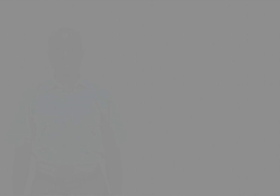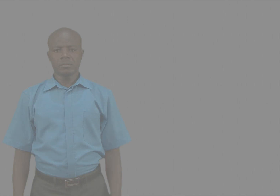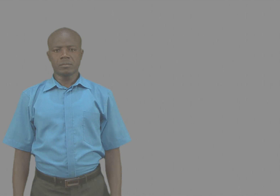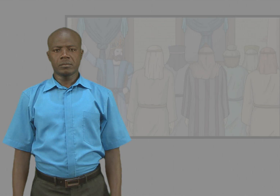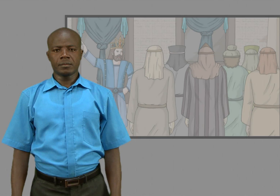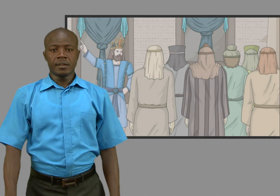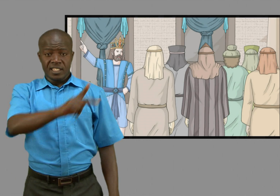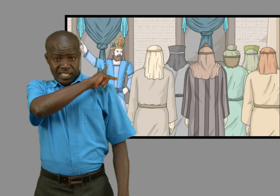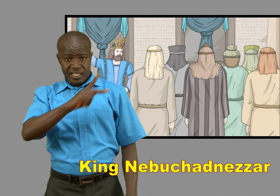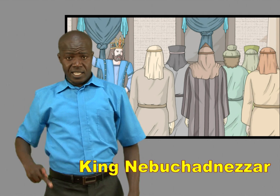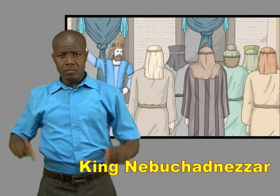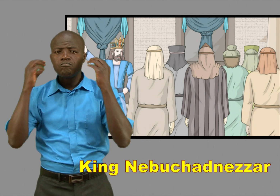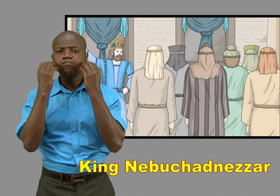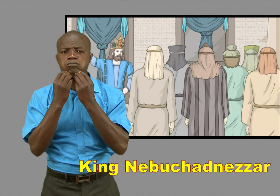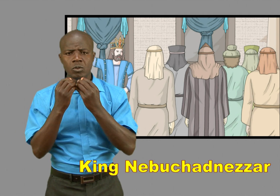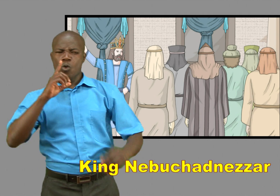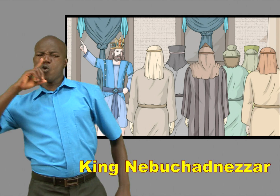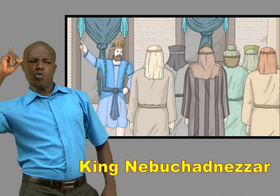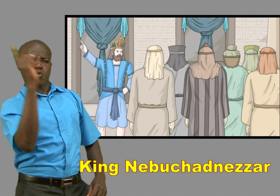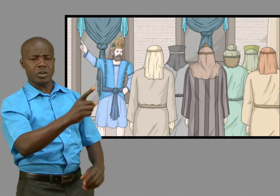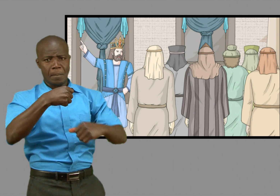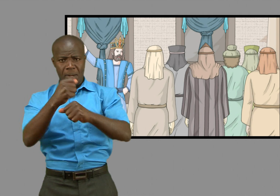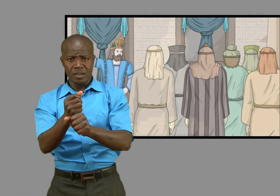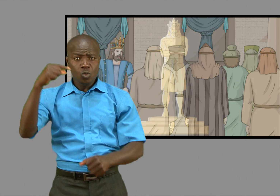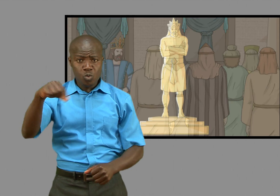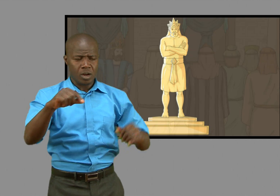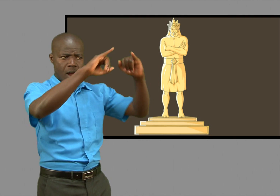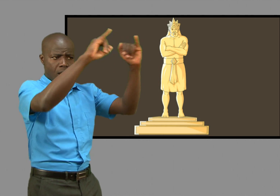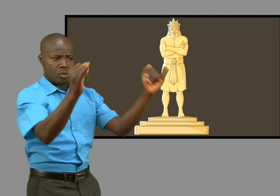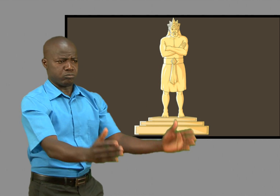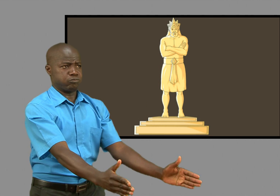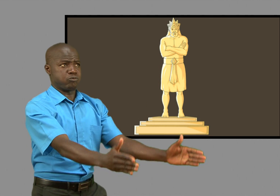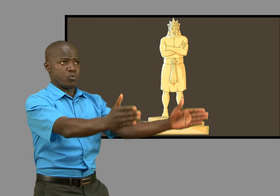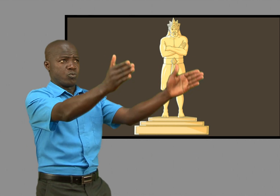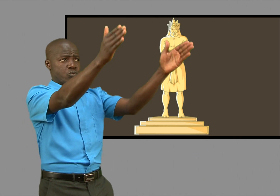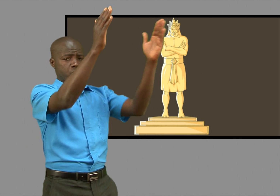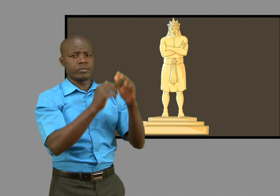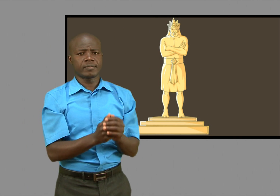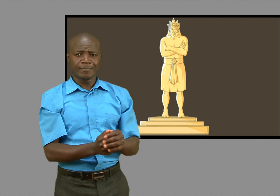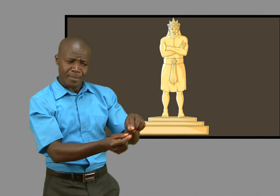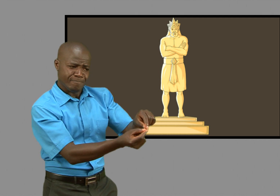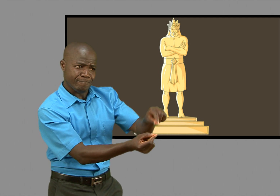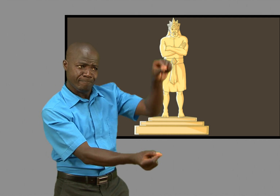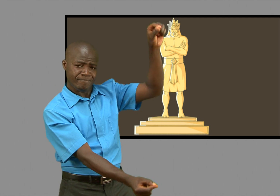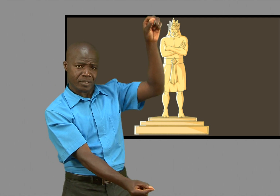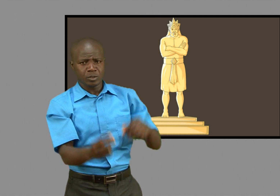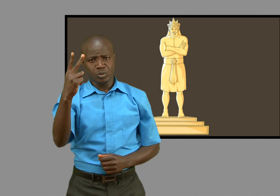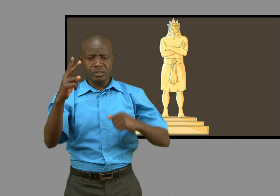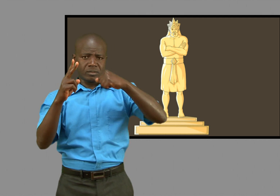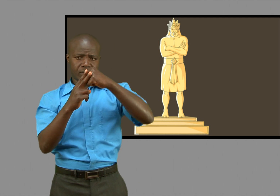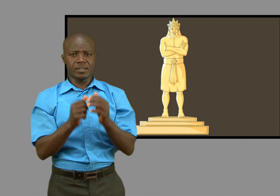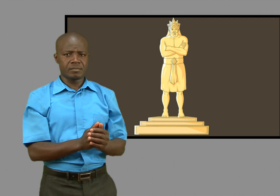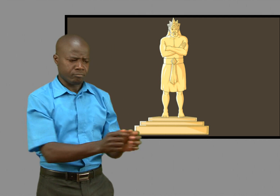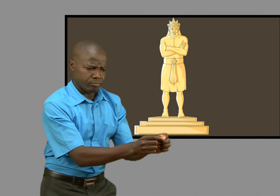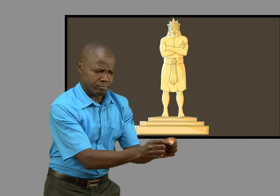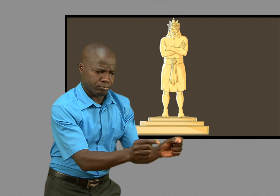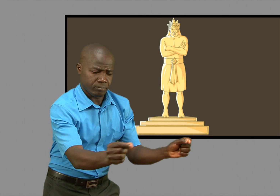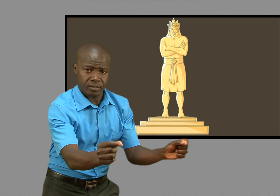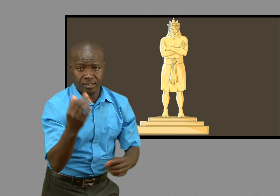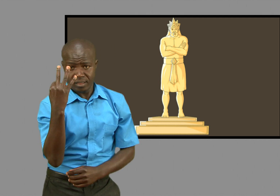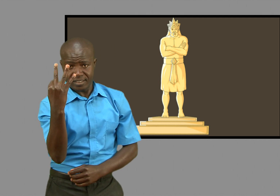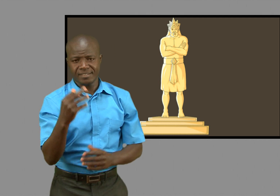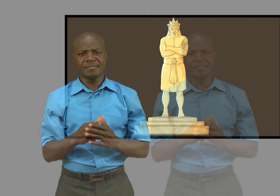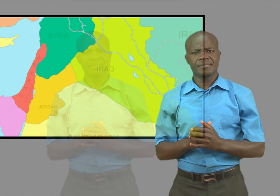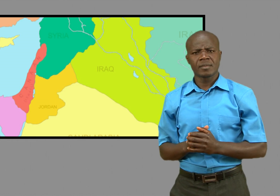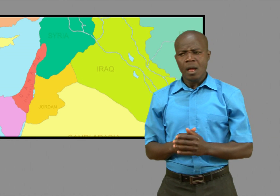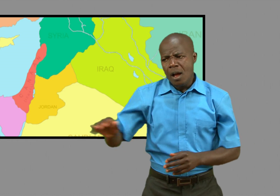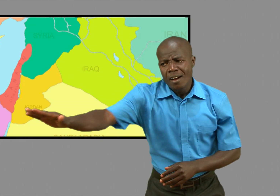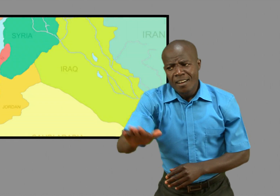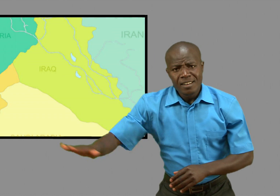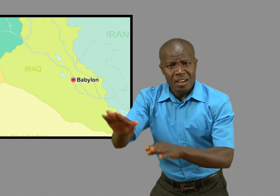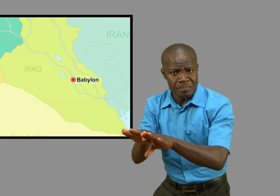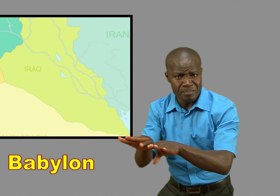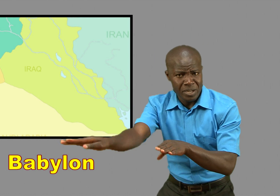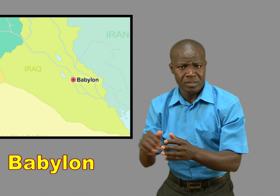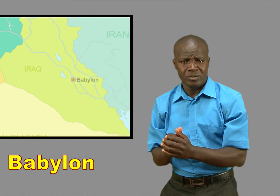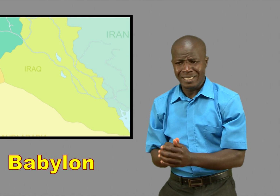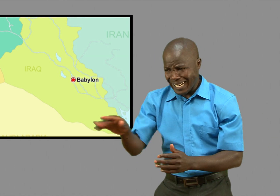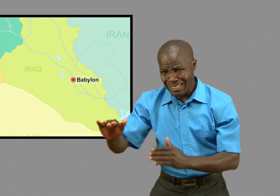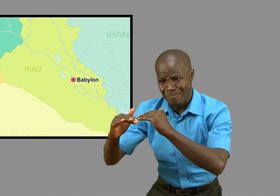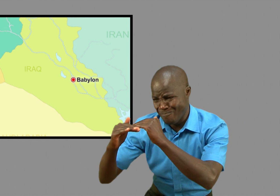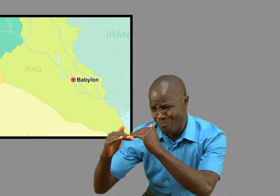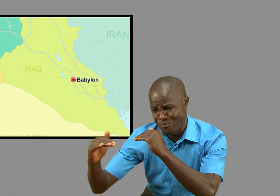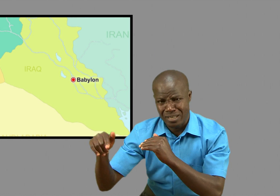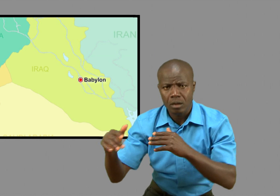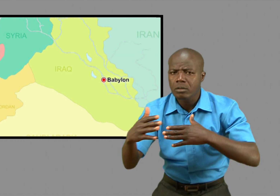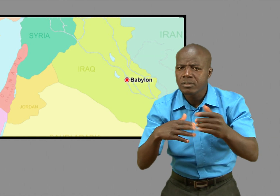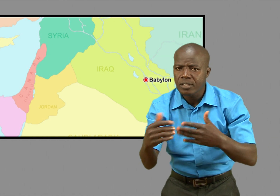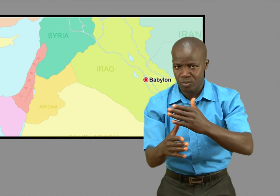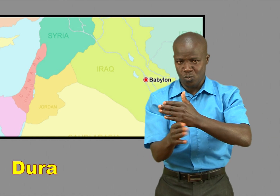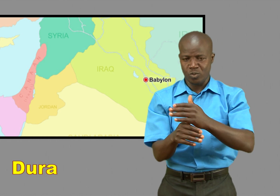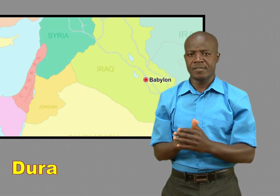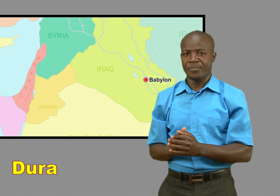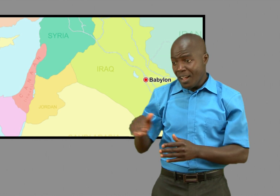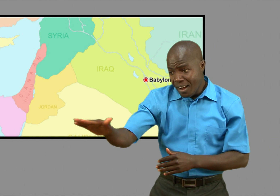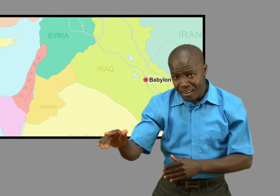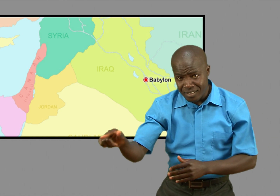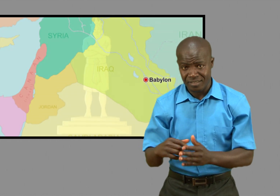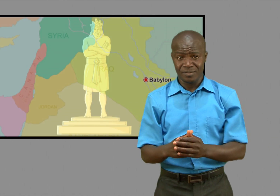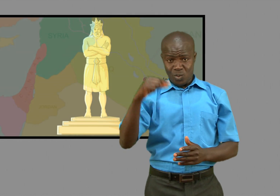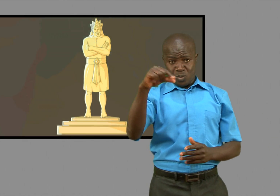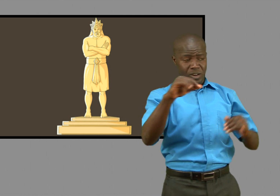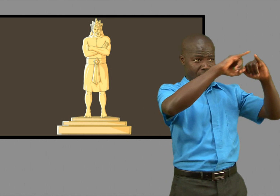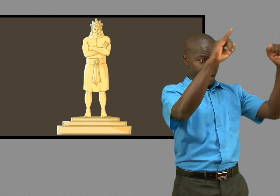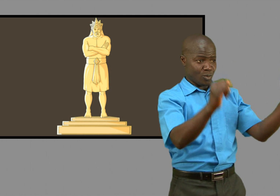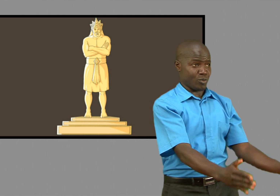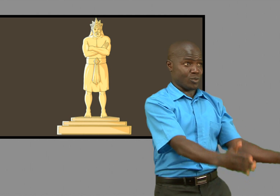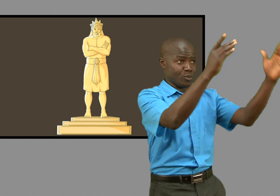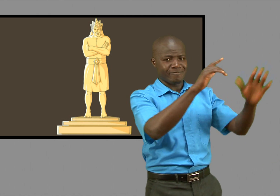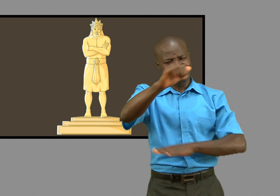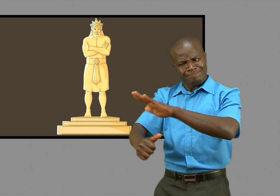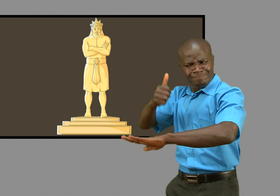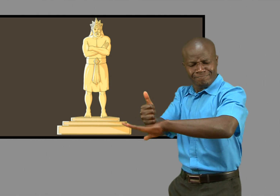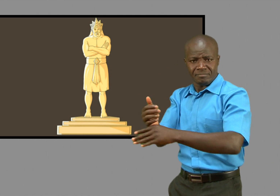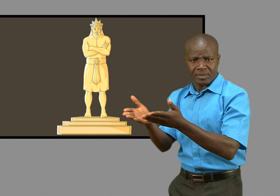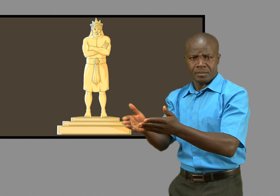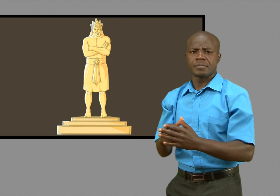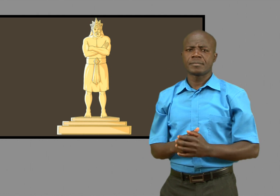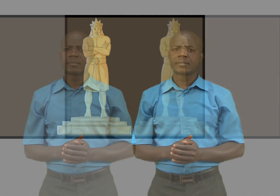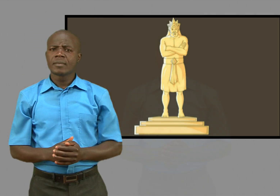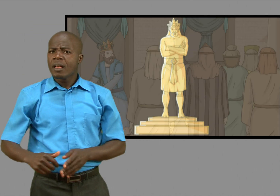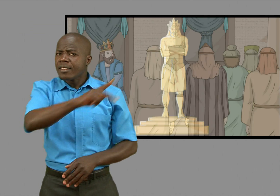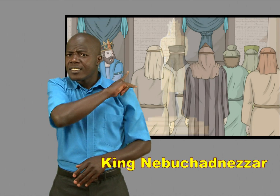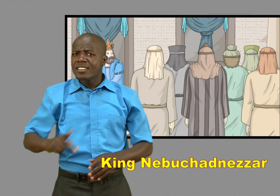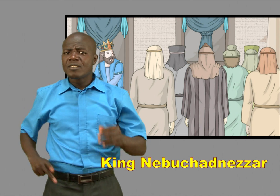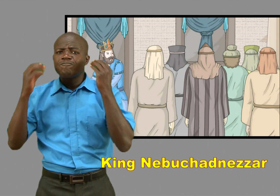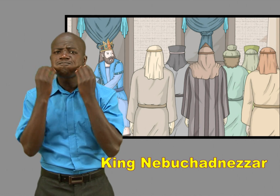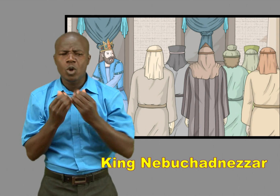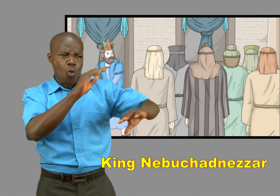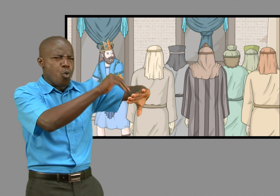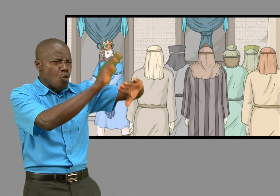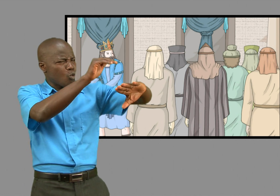King Nebuchadnezzar made a golden statue sixty cubits high and six cubits wide, and he set it up on the plain of Dura in the province of Babylon.